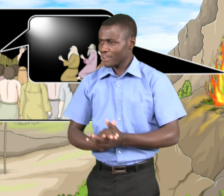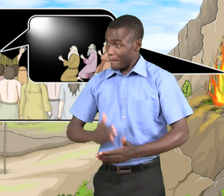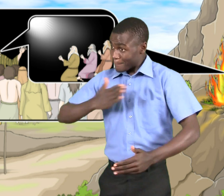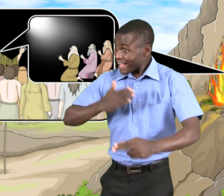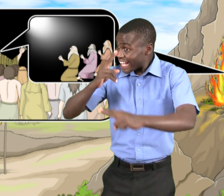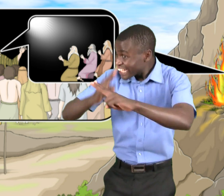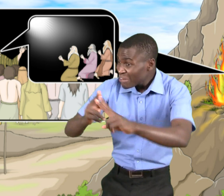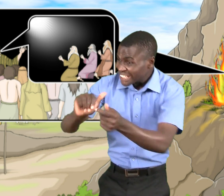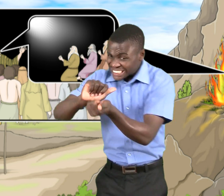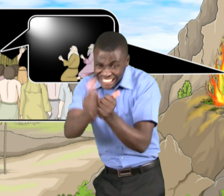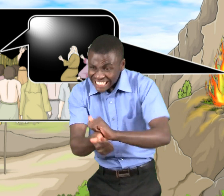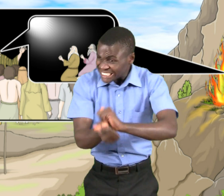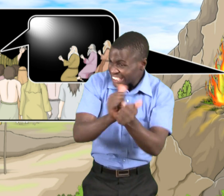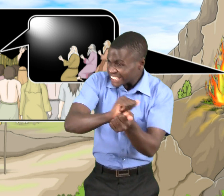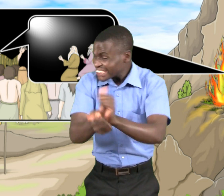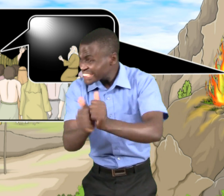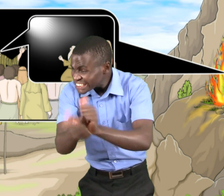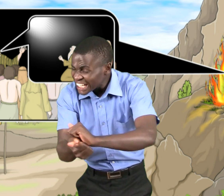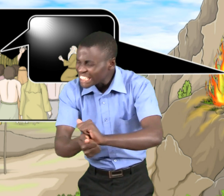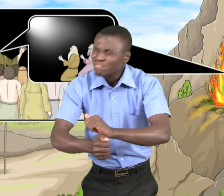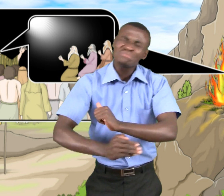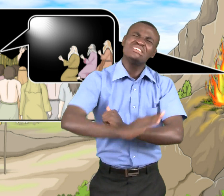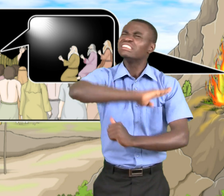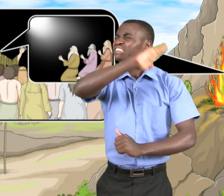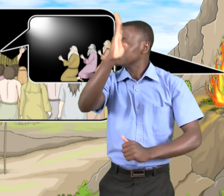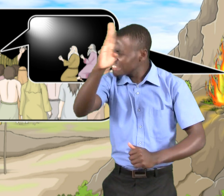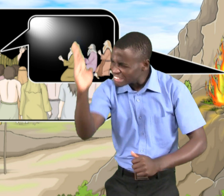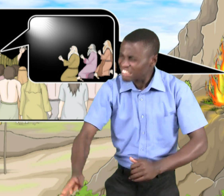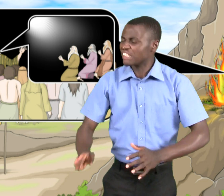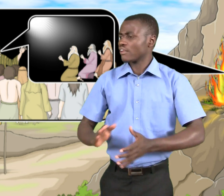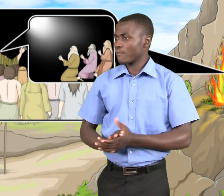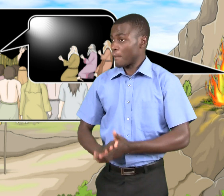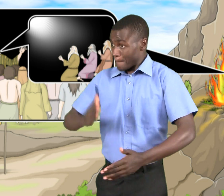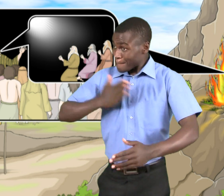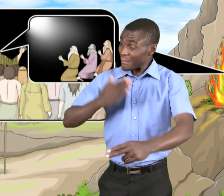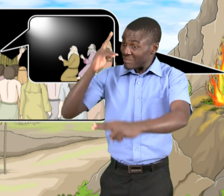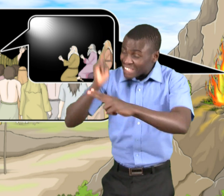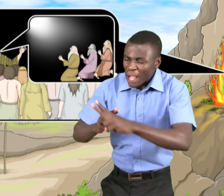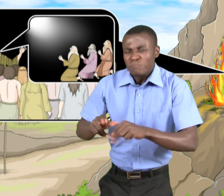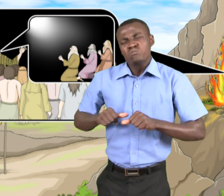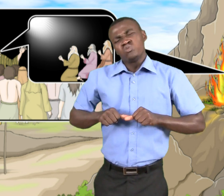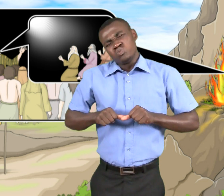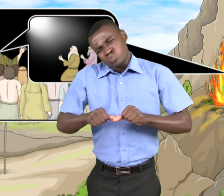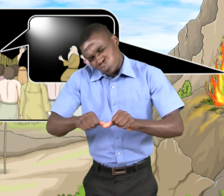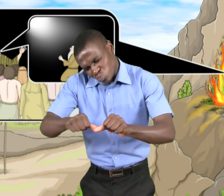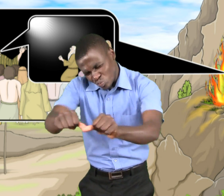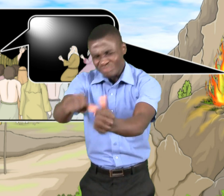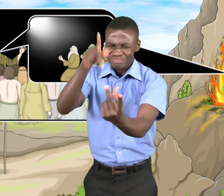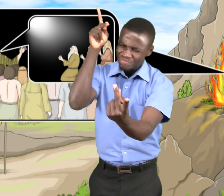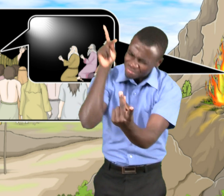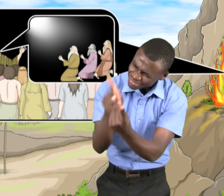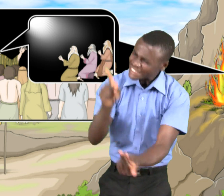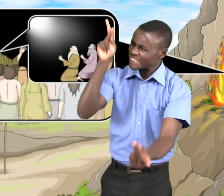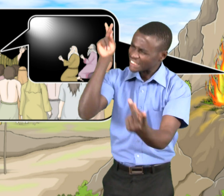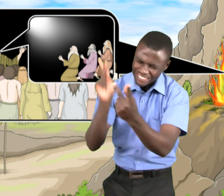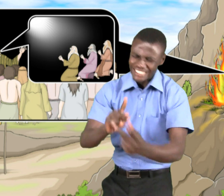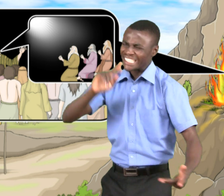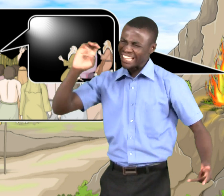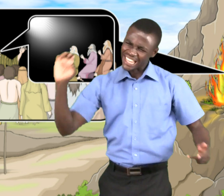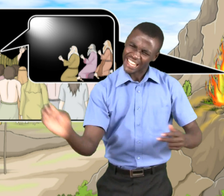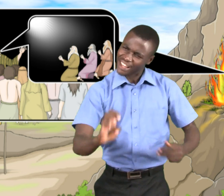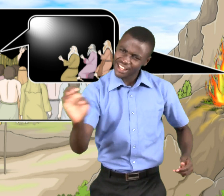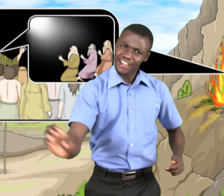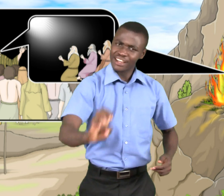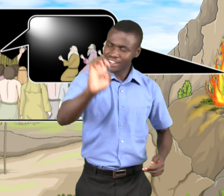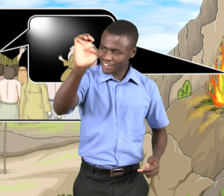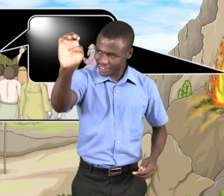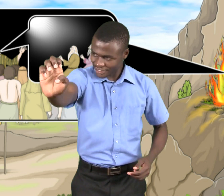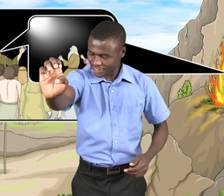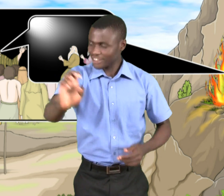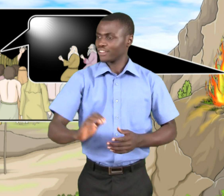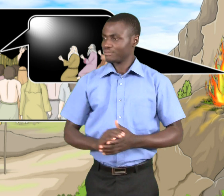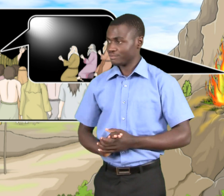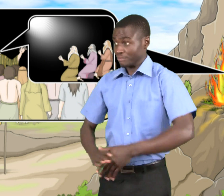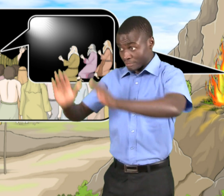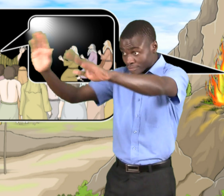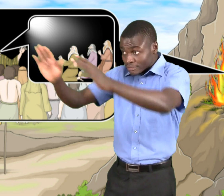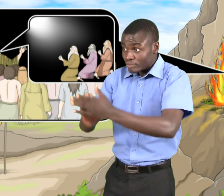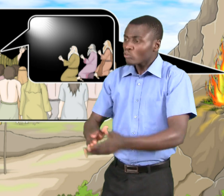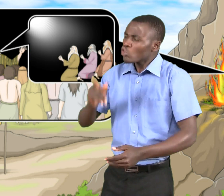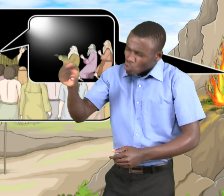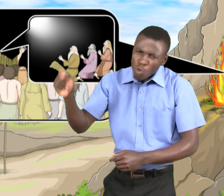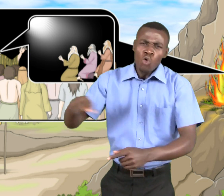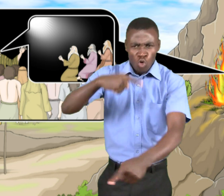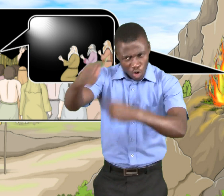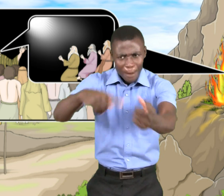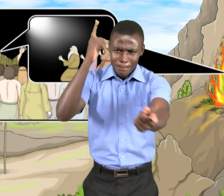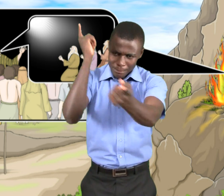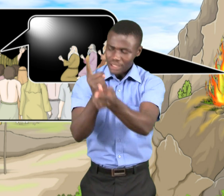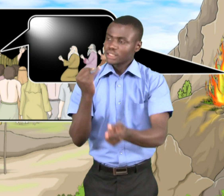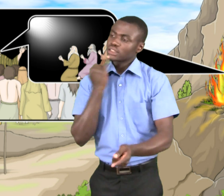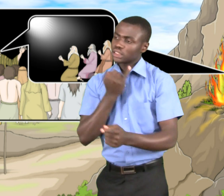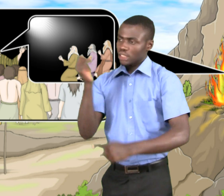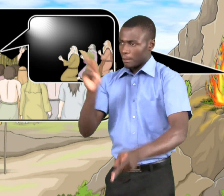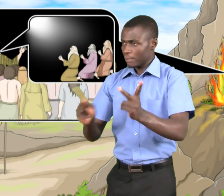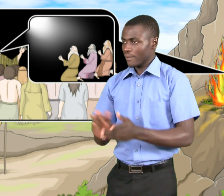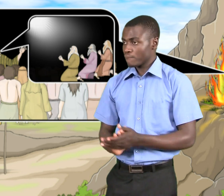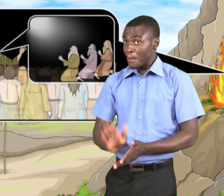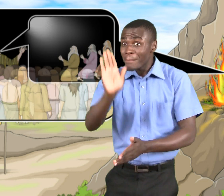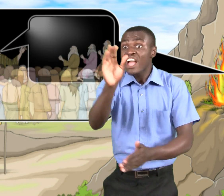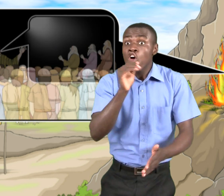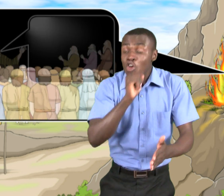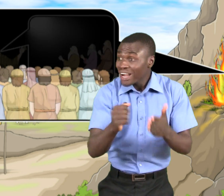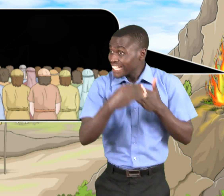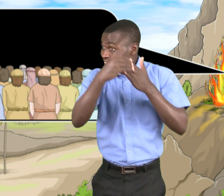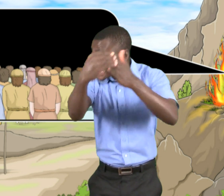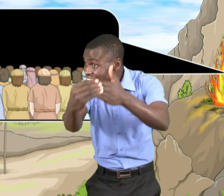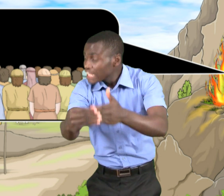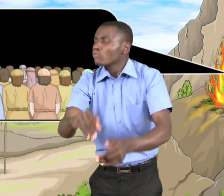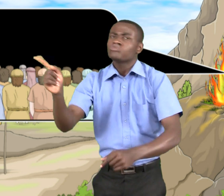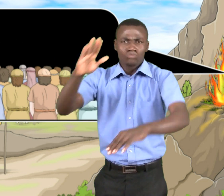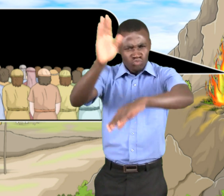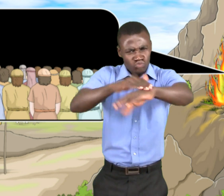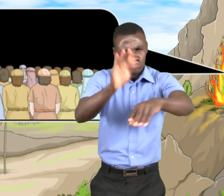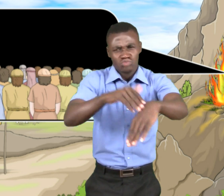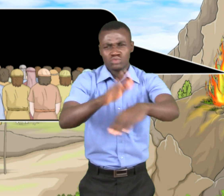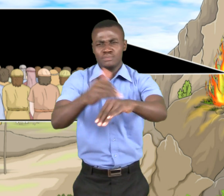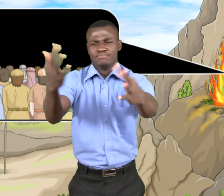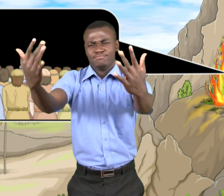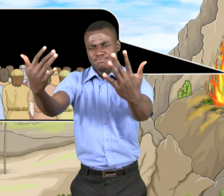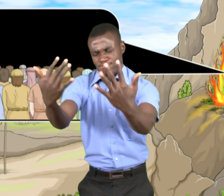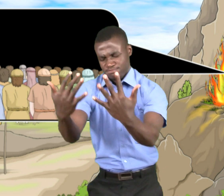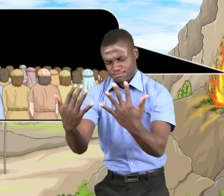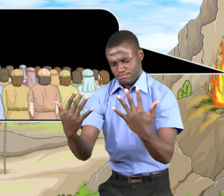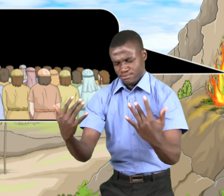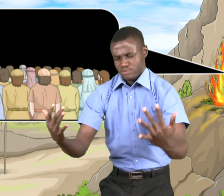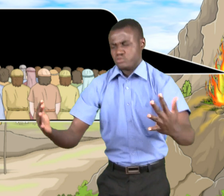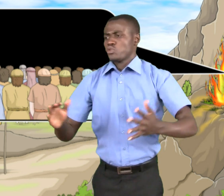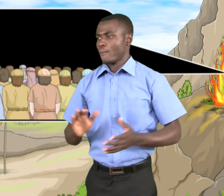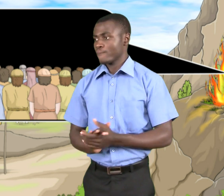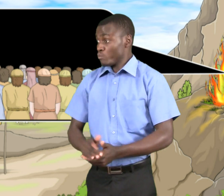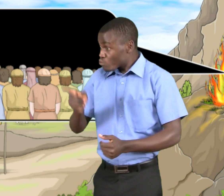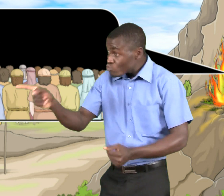This is My name forever, and this is how I am to be remembered in every generation.